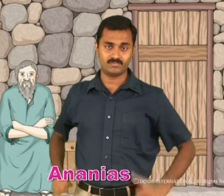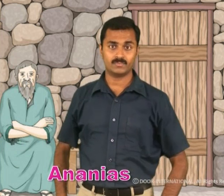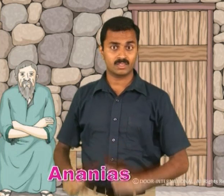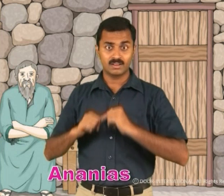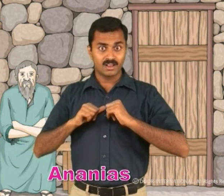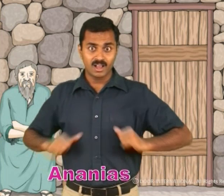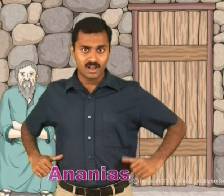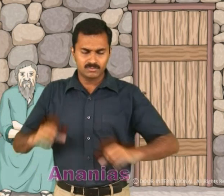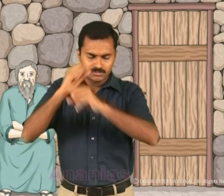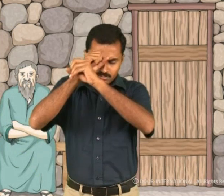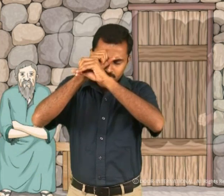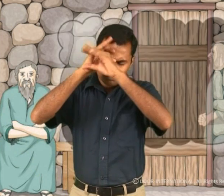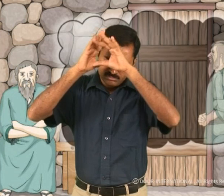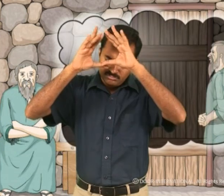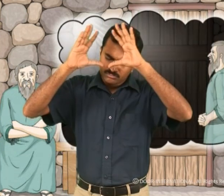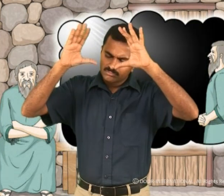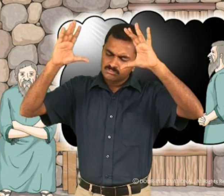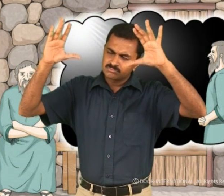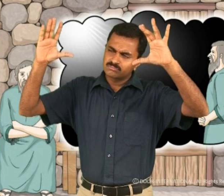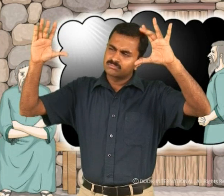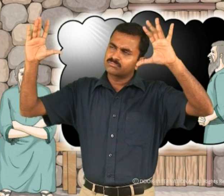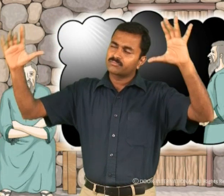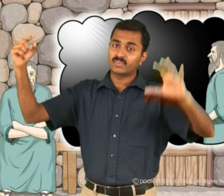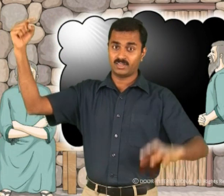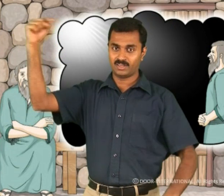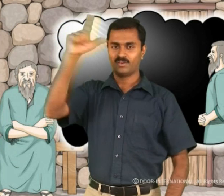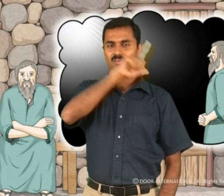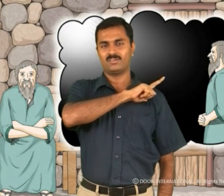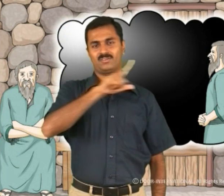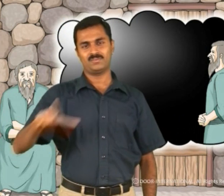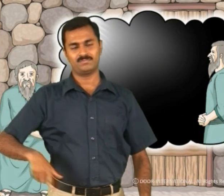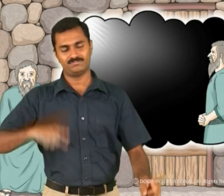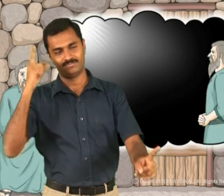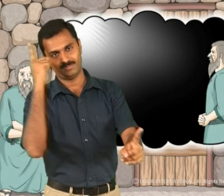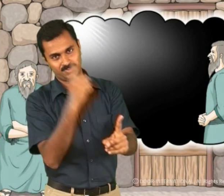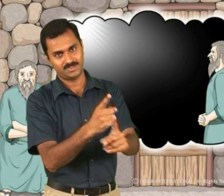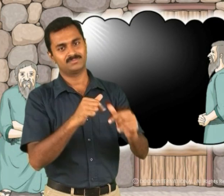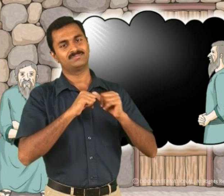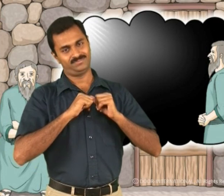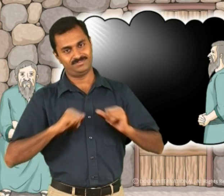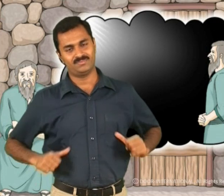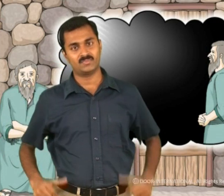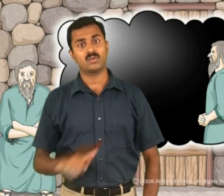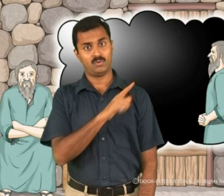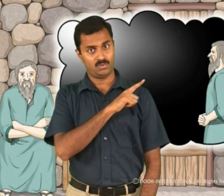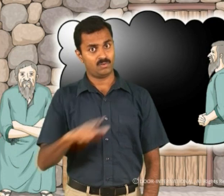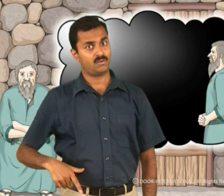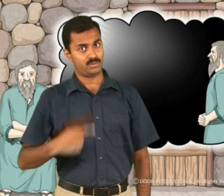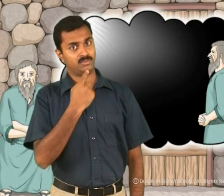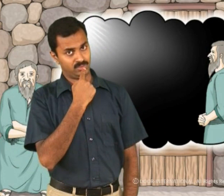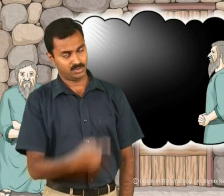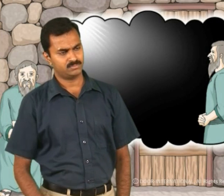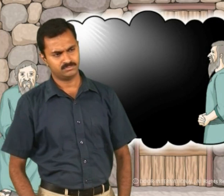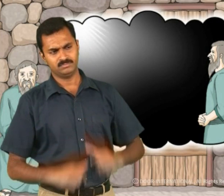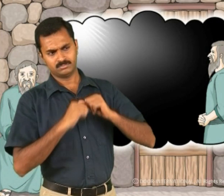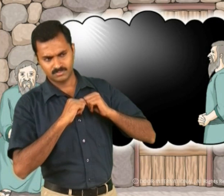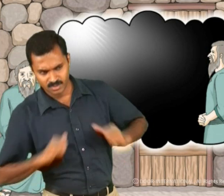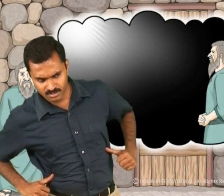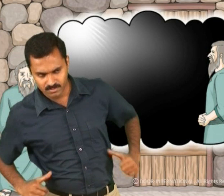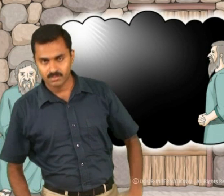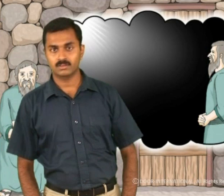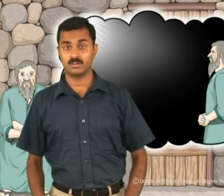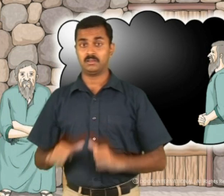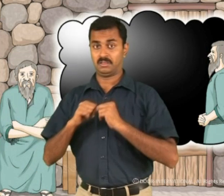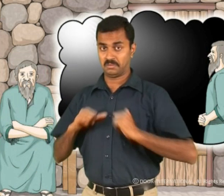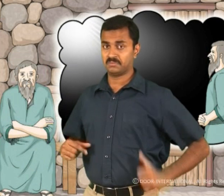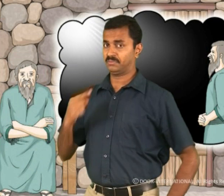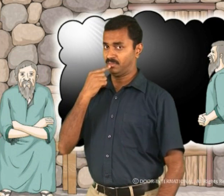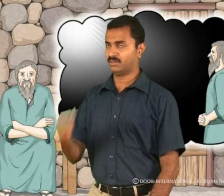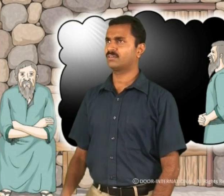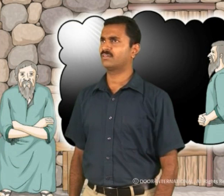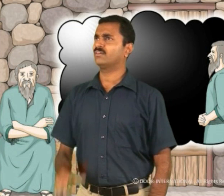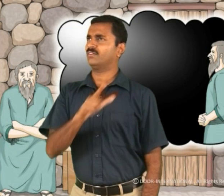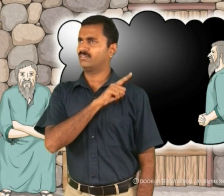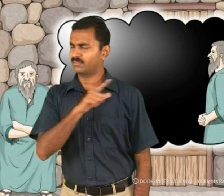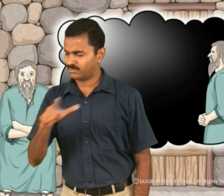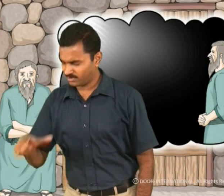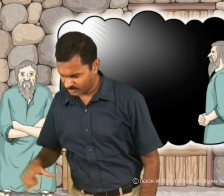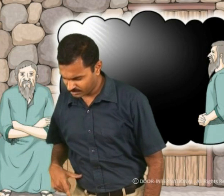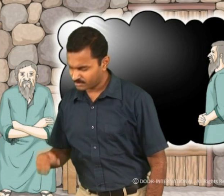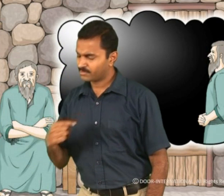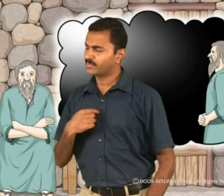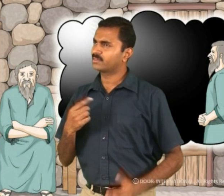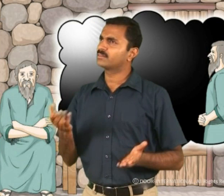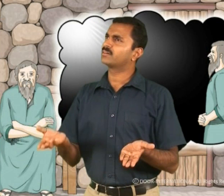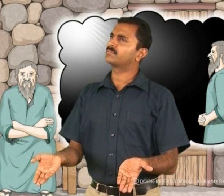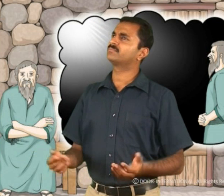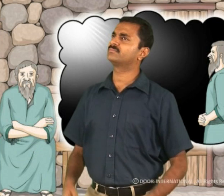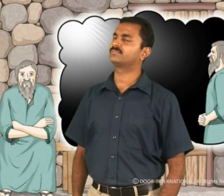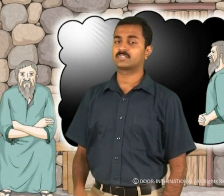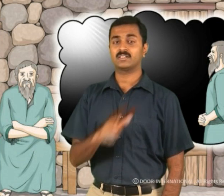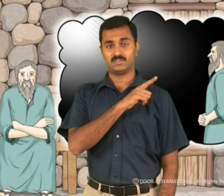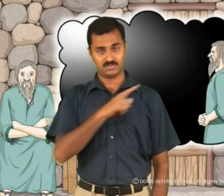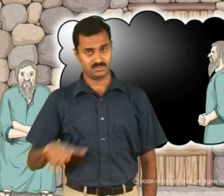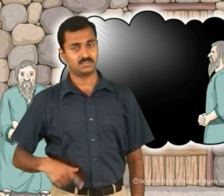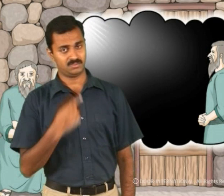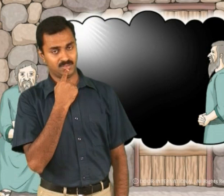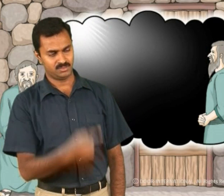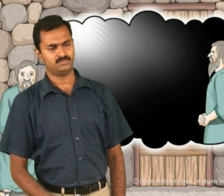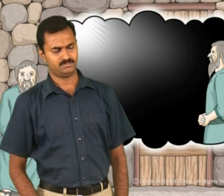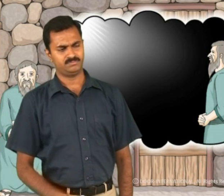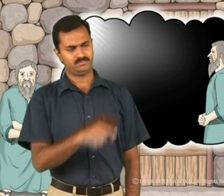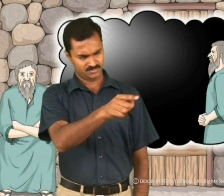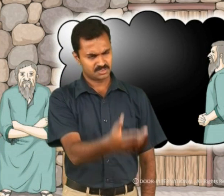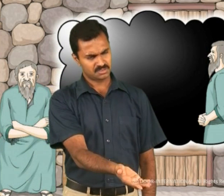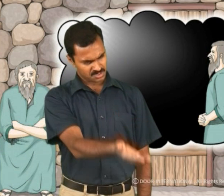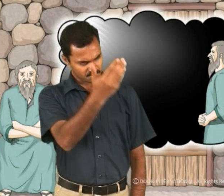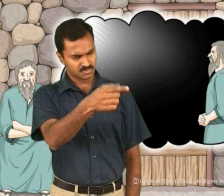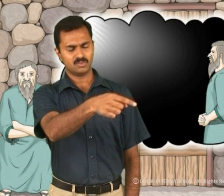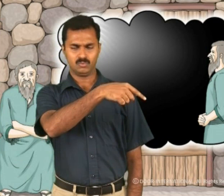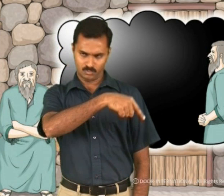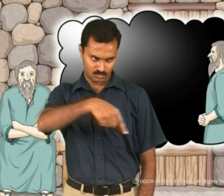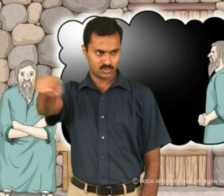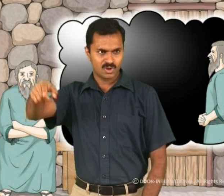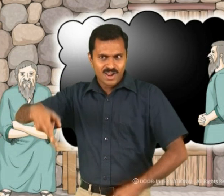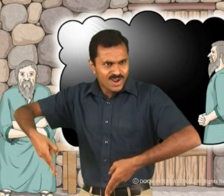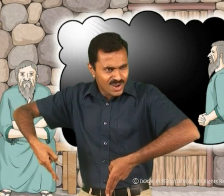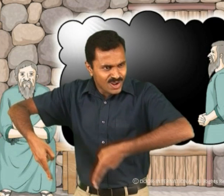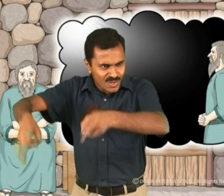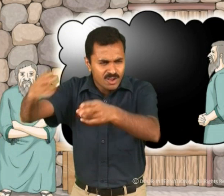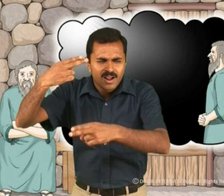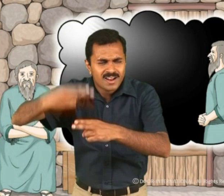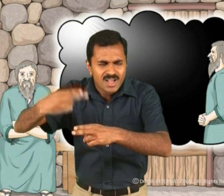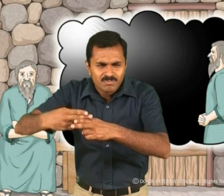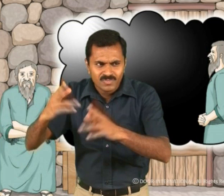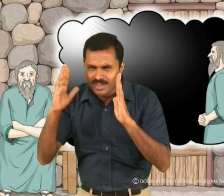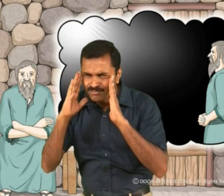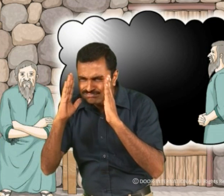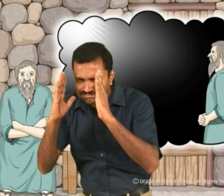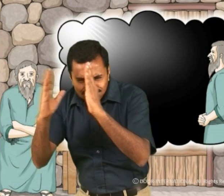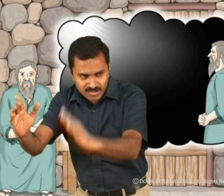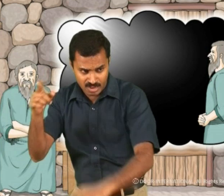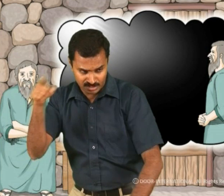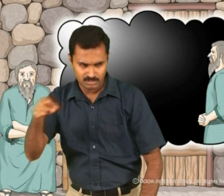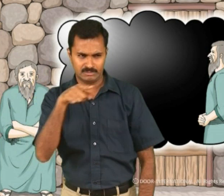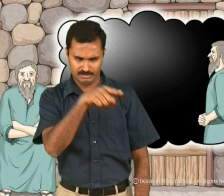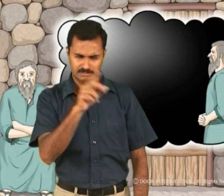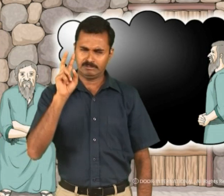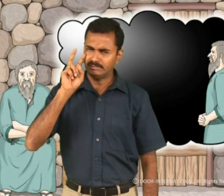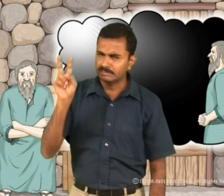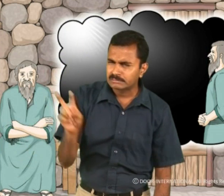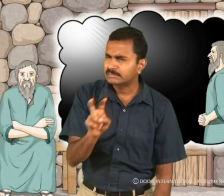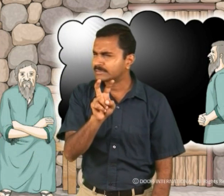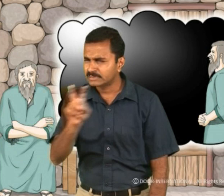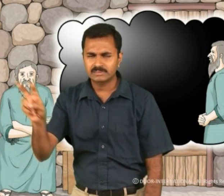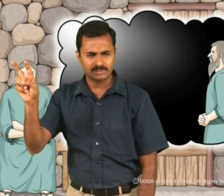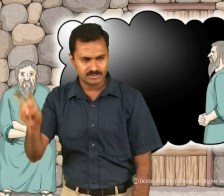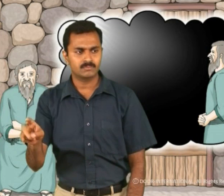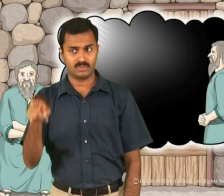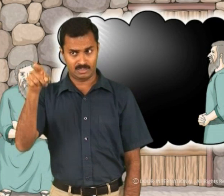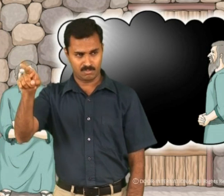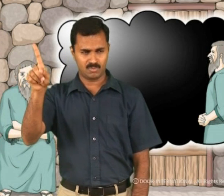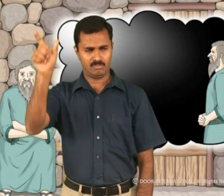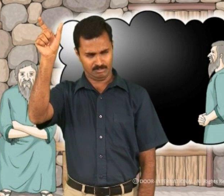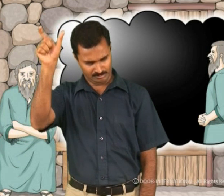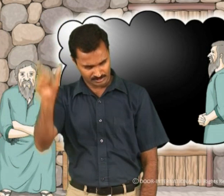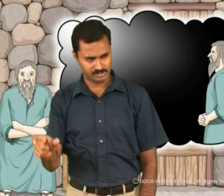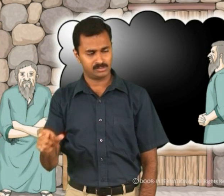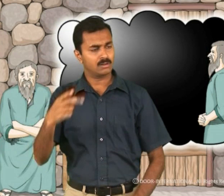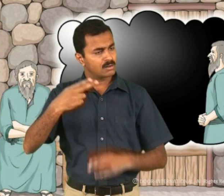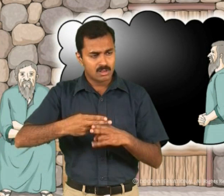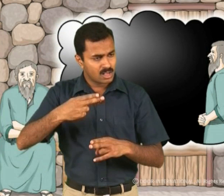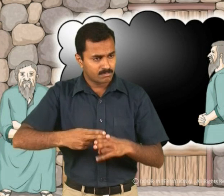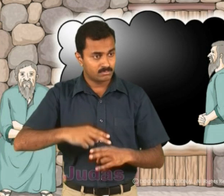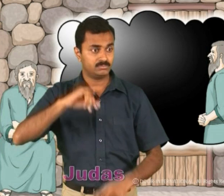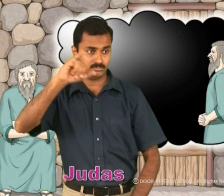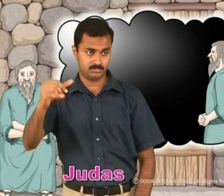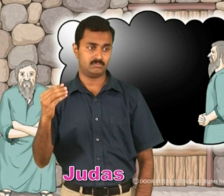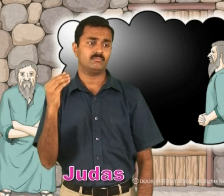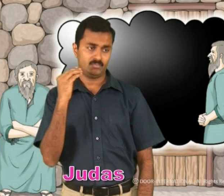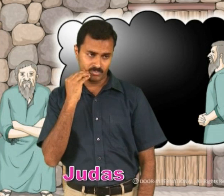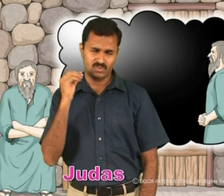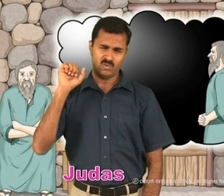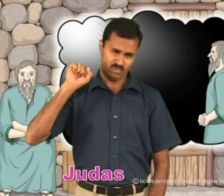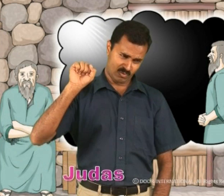The Lord spoke to him in a vision, “Ananias!” “Here I am, Lord,” he answered. “Get up!” the Lord told him.